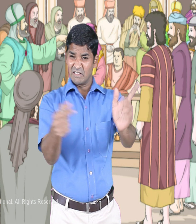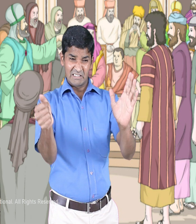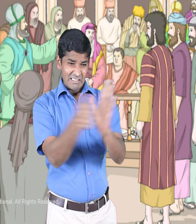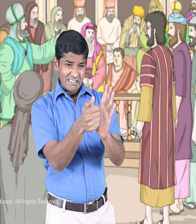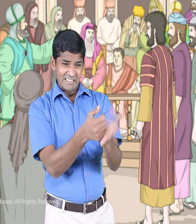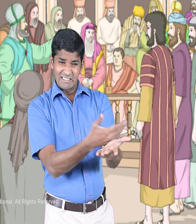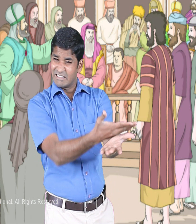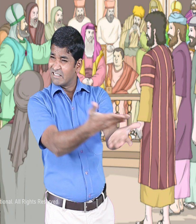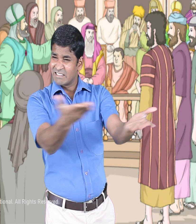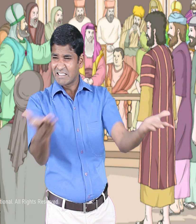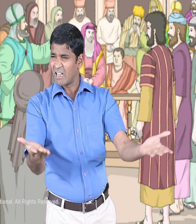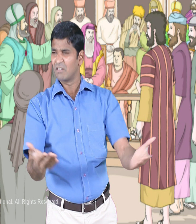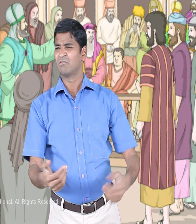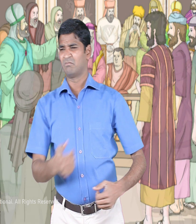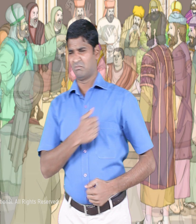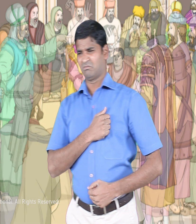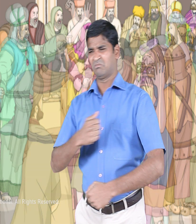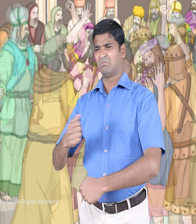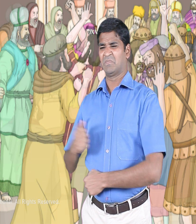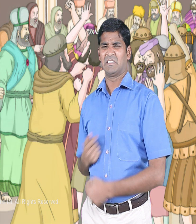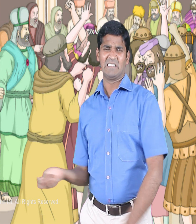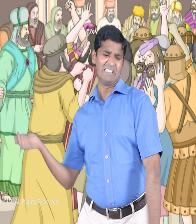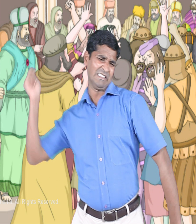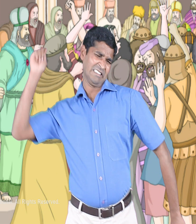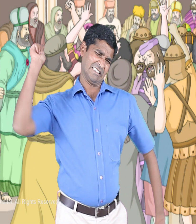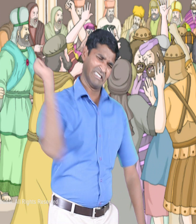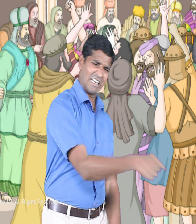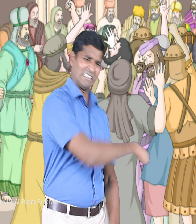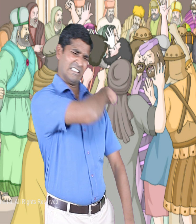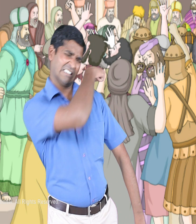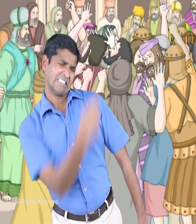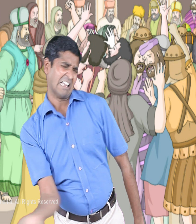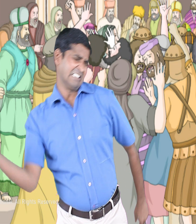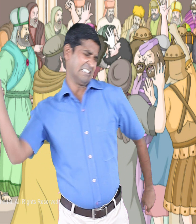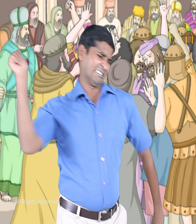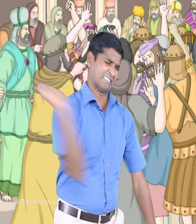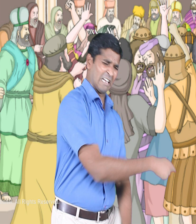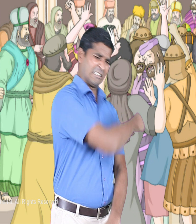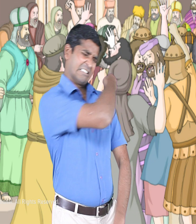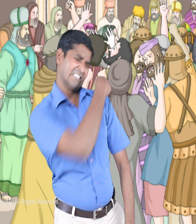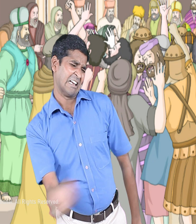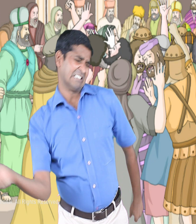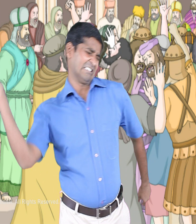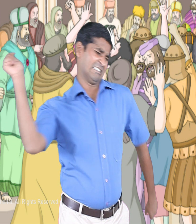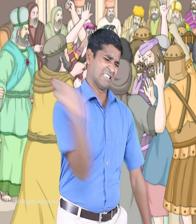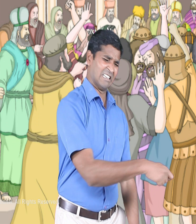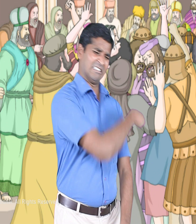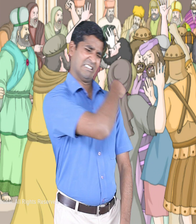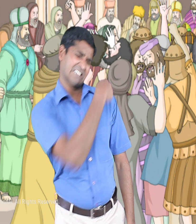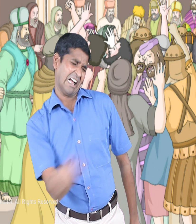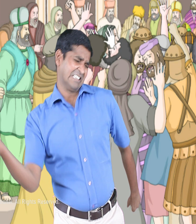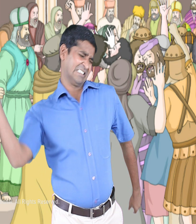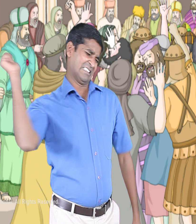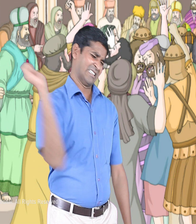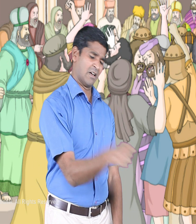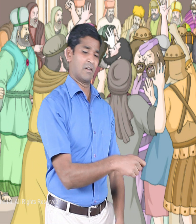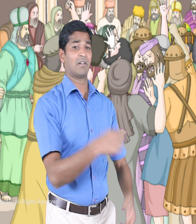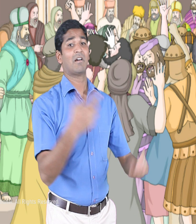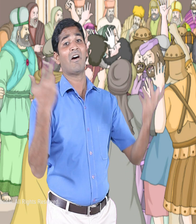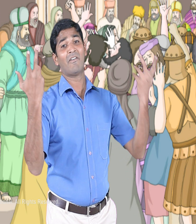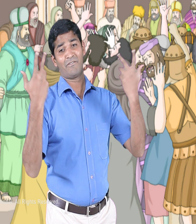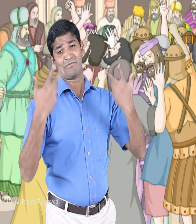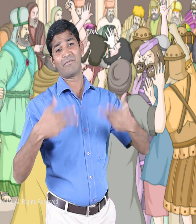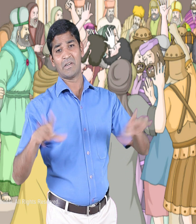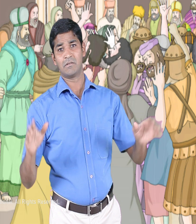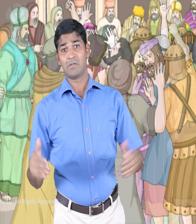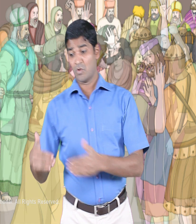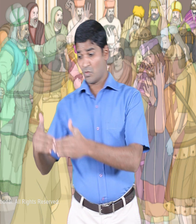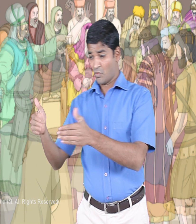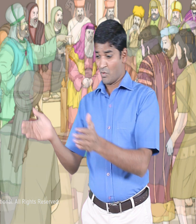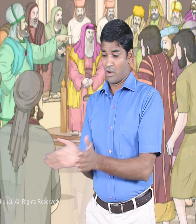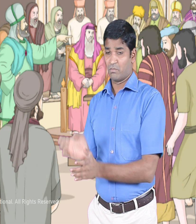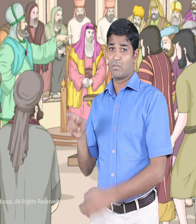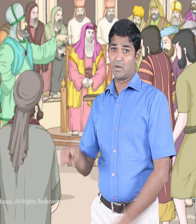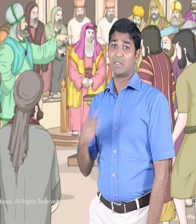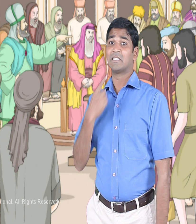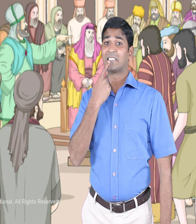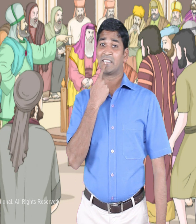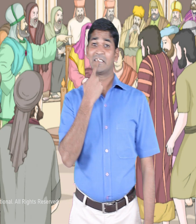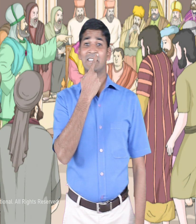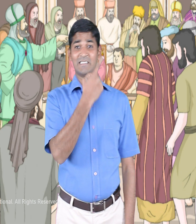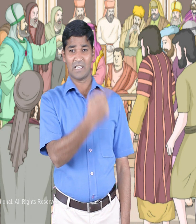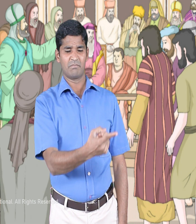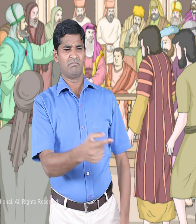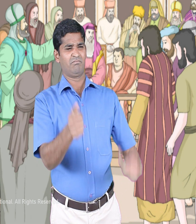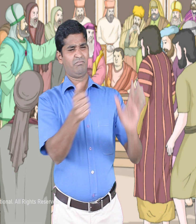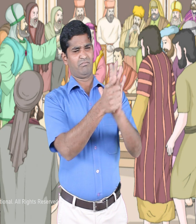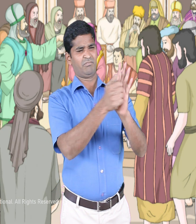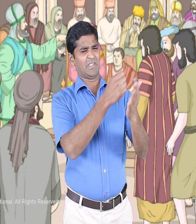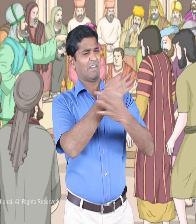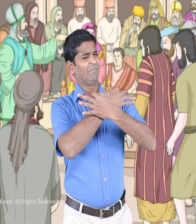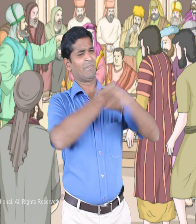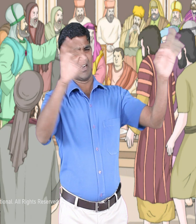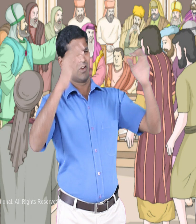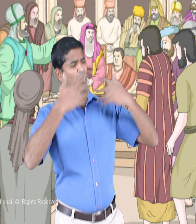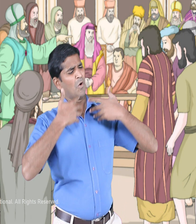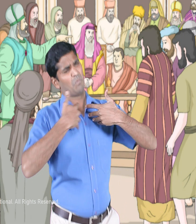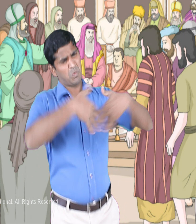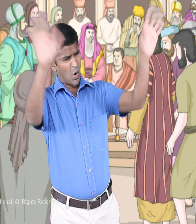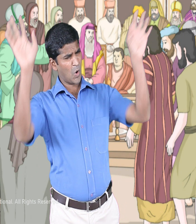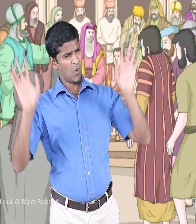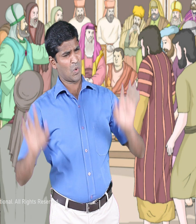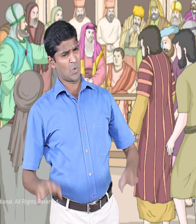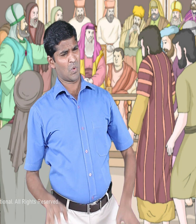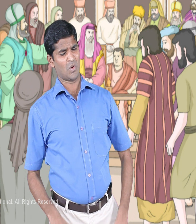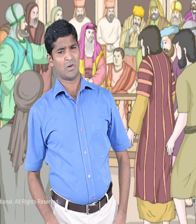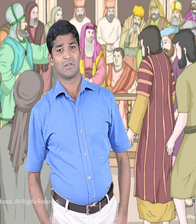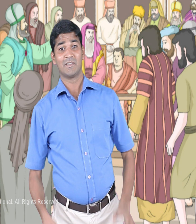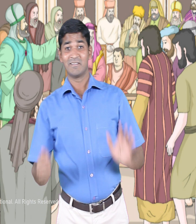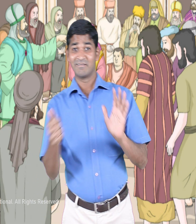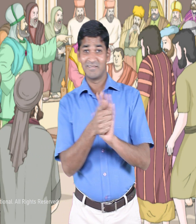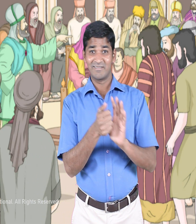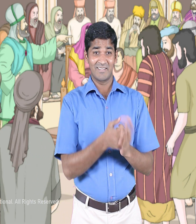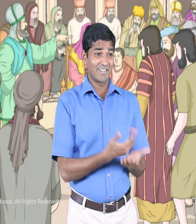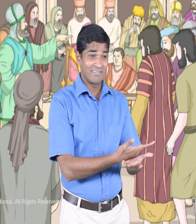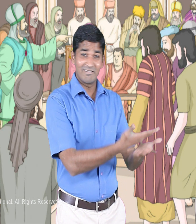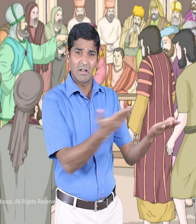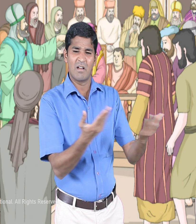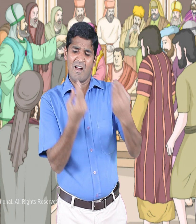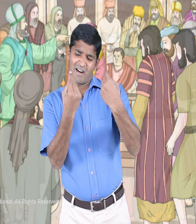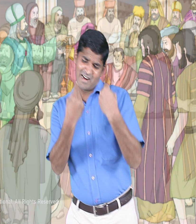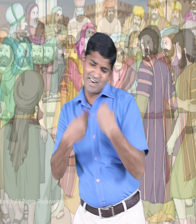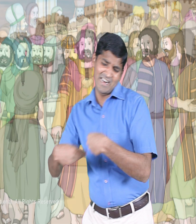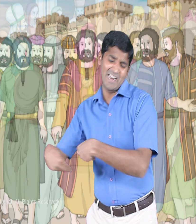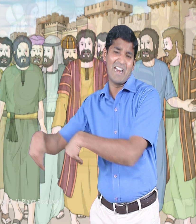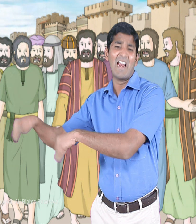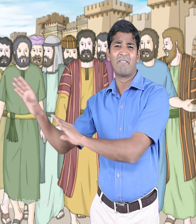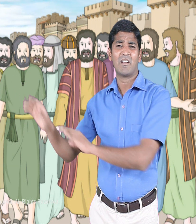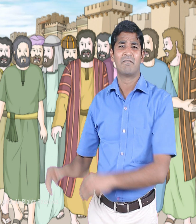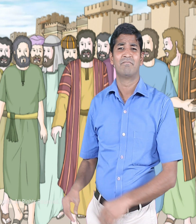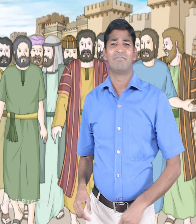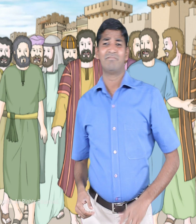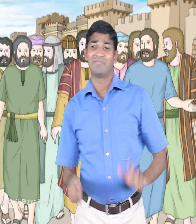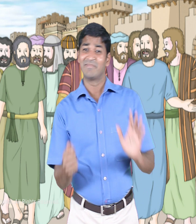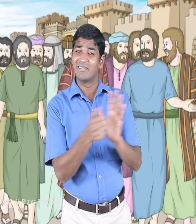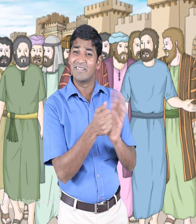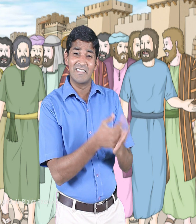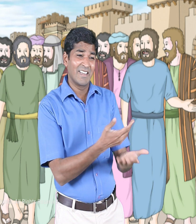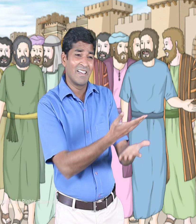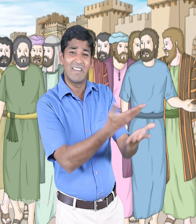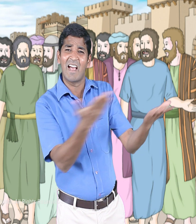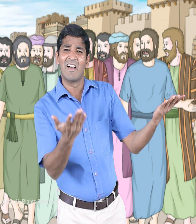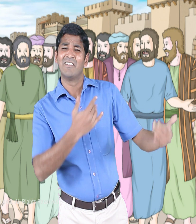They called the apostles in and had them flogged. Then they ordered them not to speak in the name of Jesus, and released them.